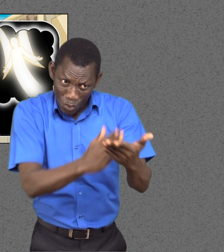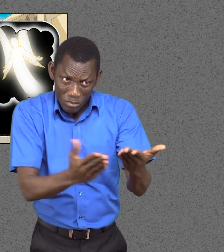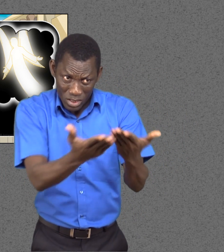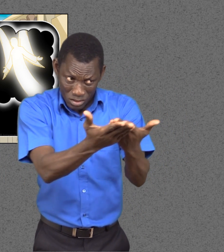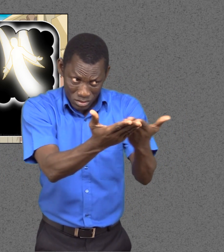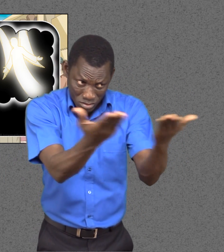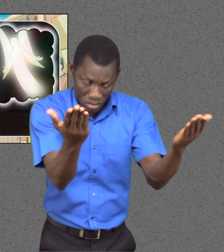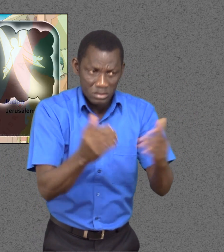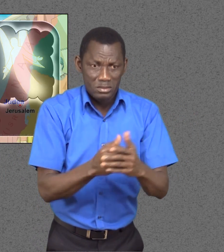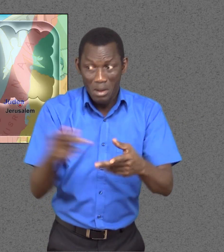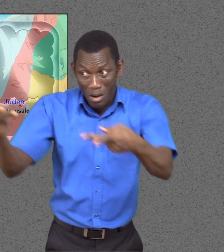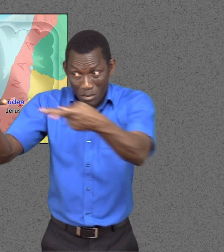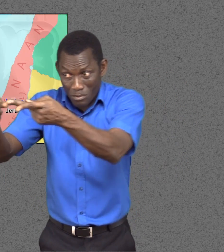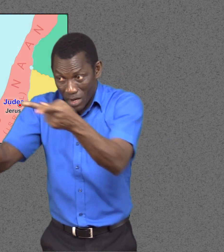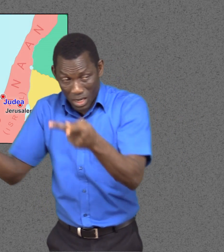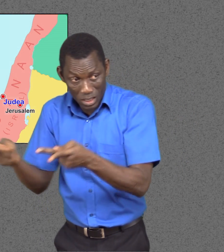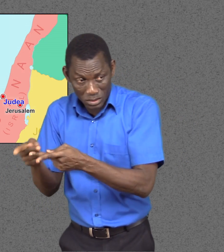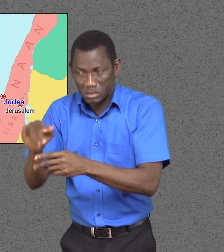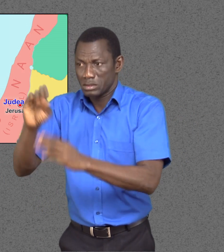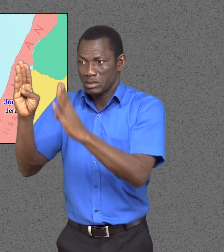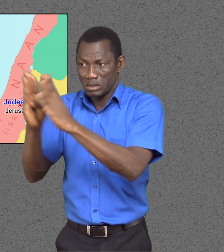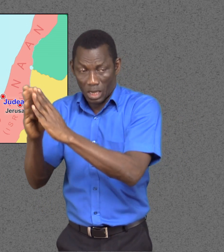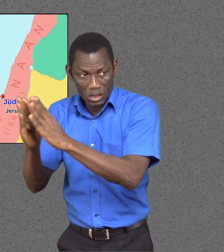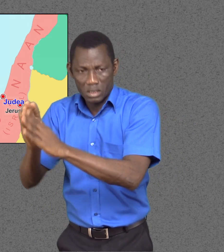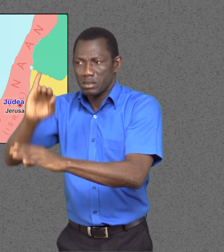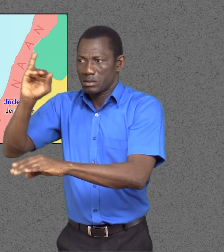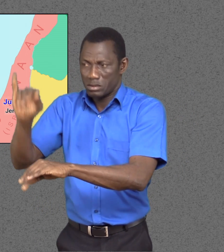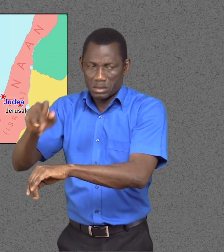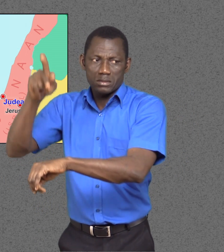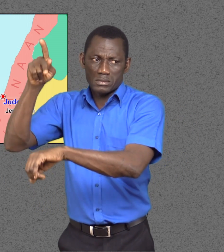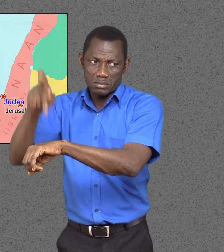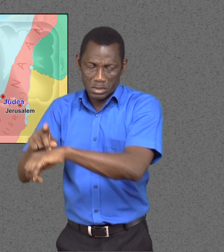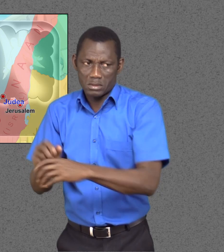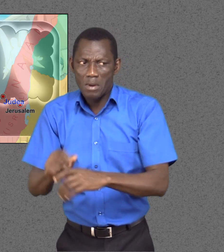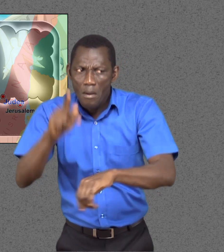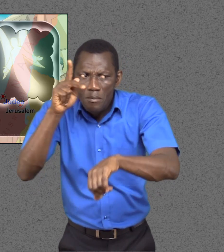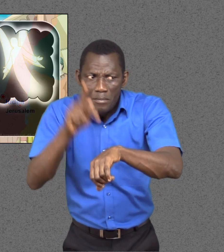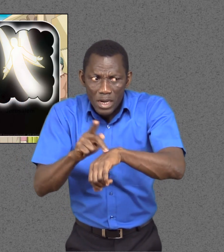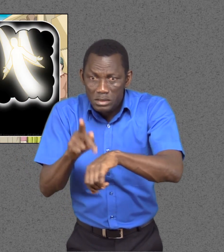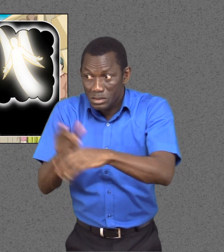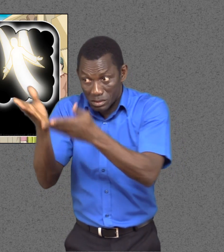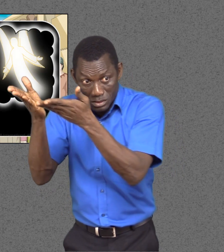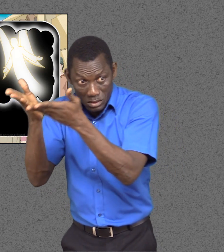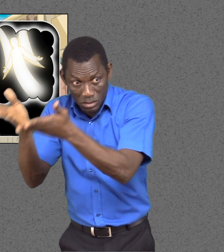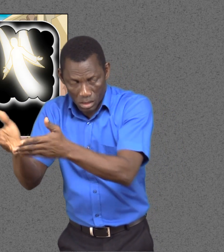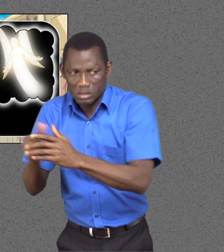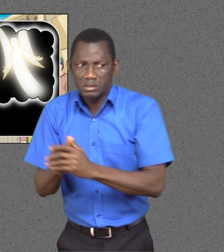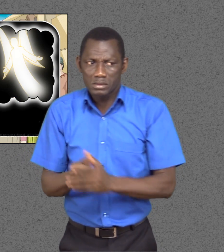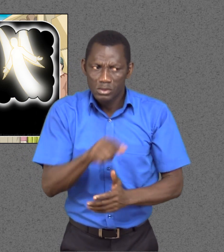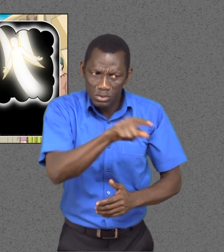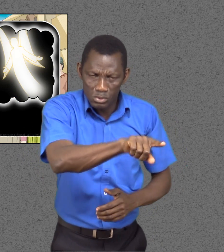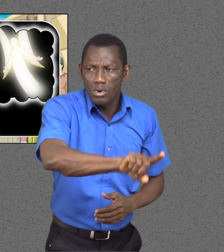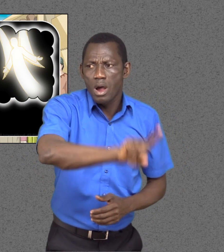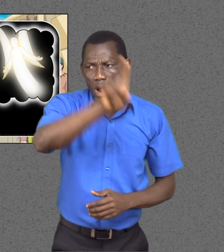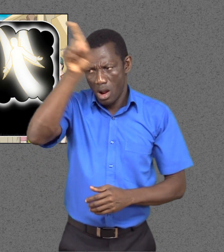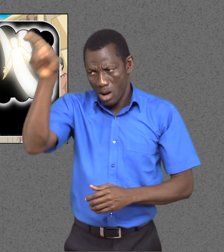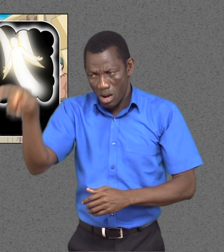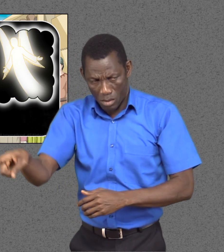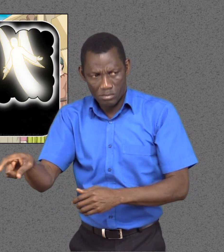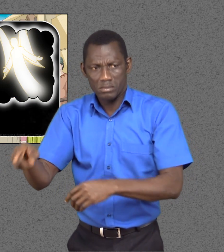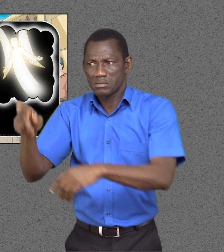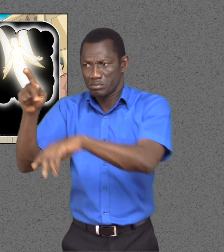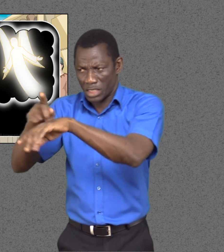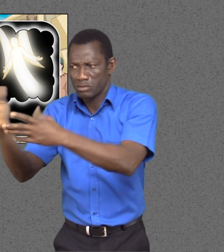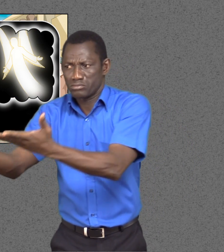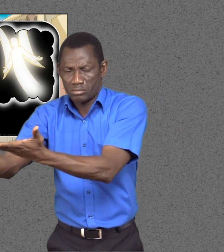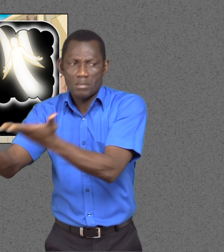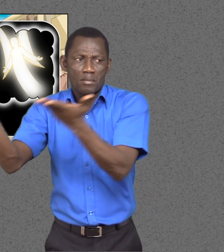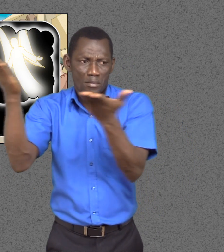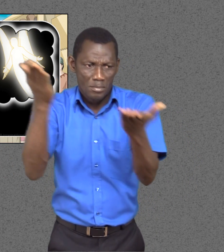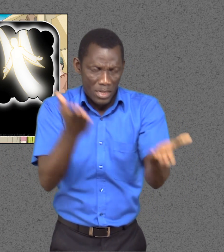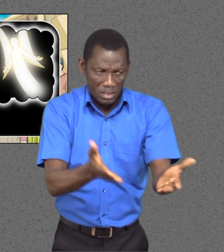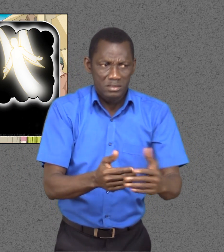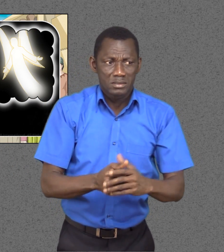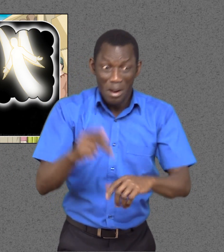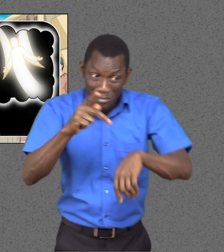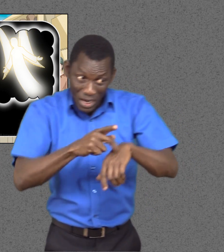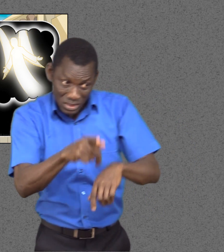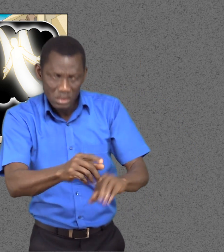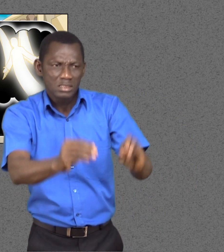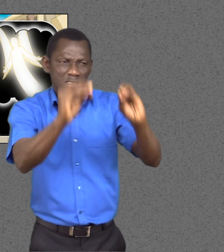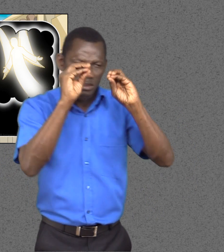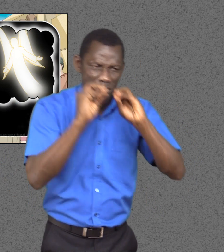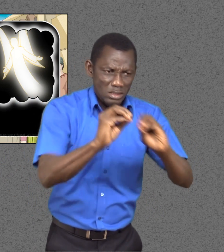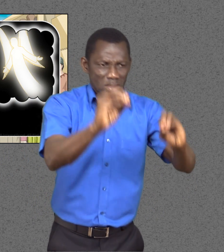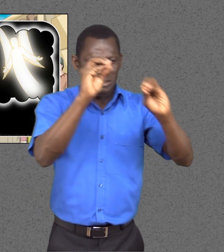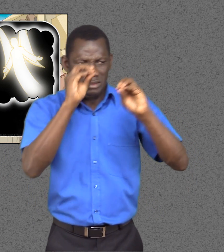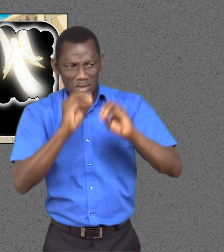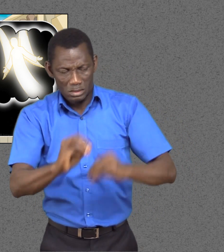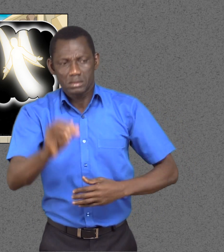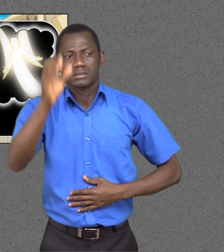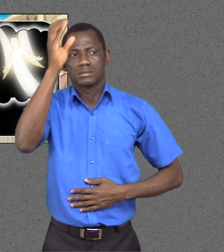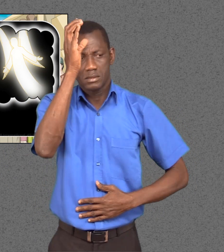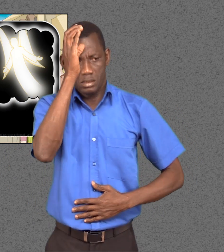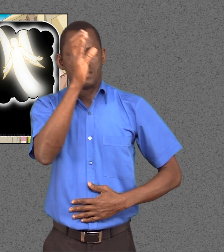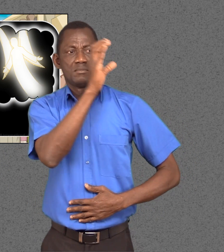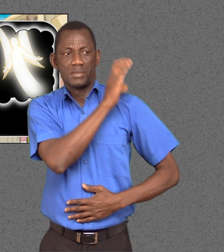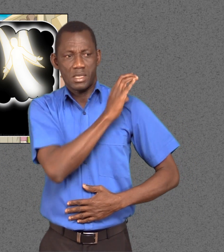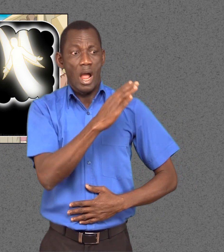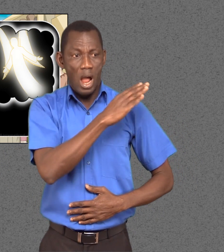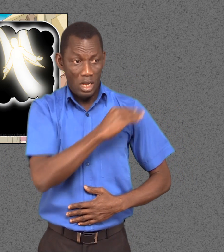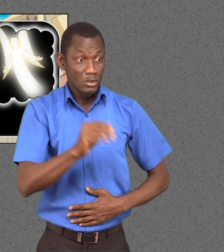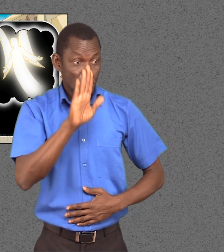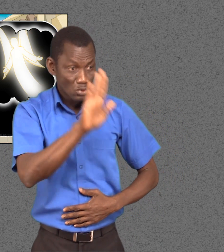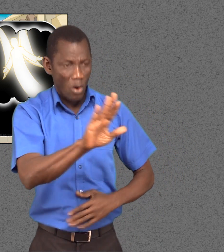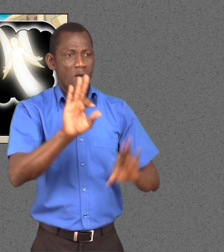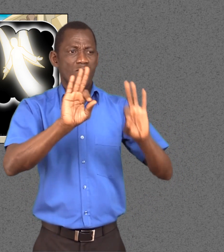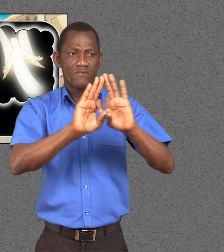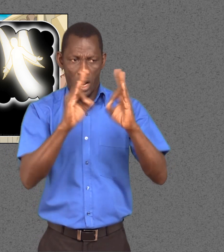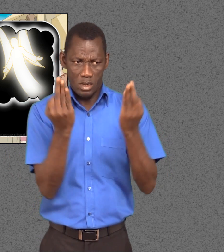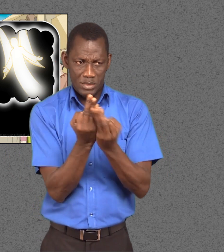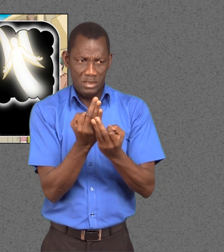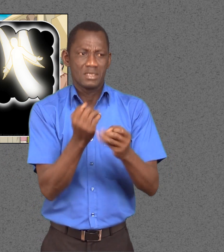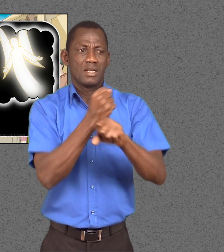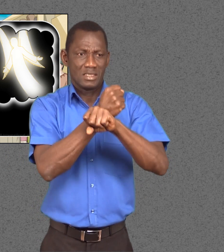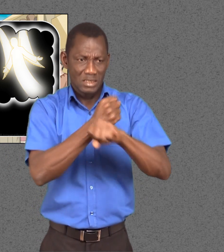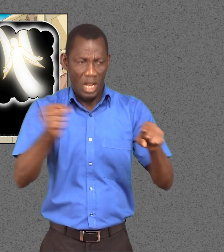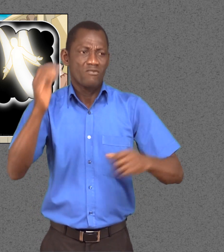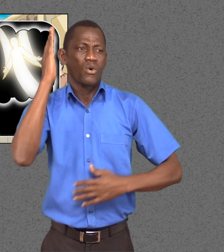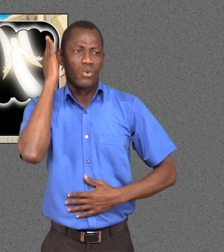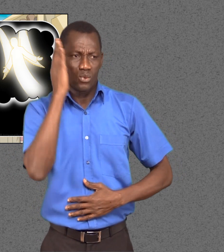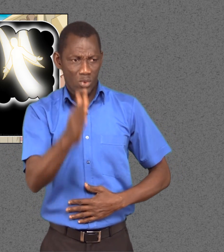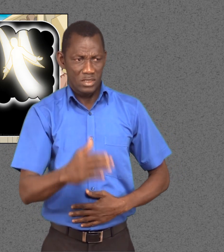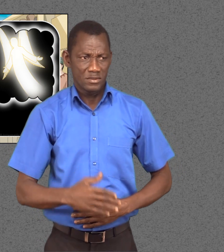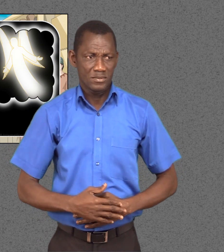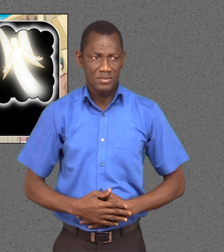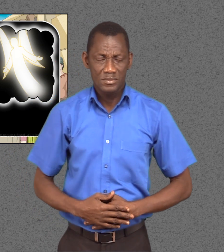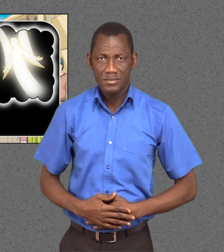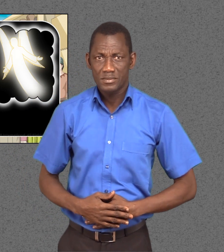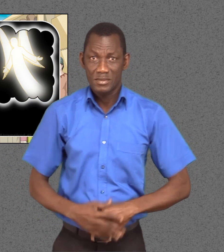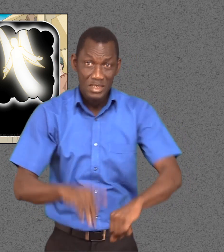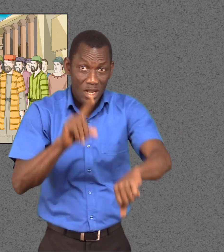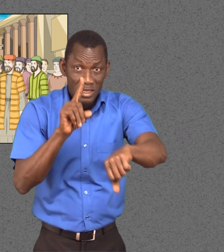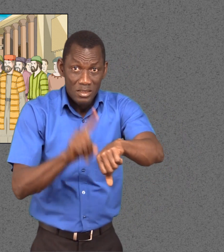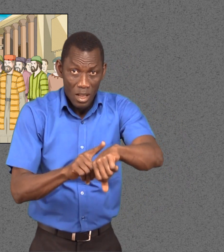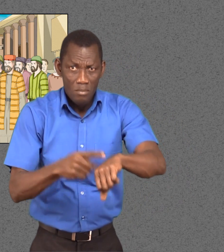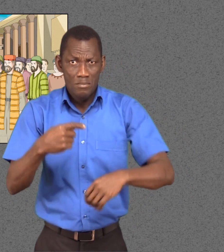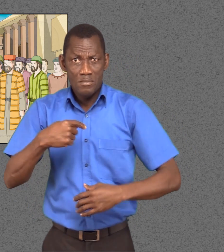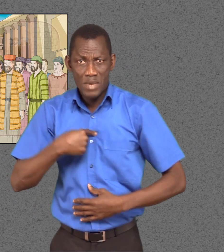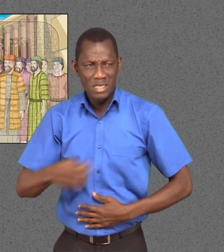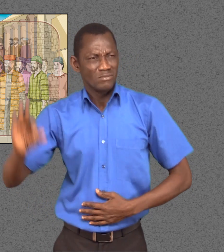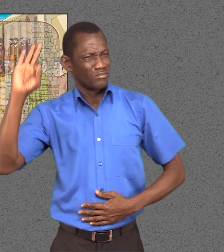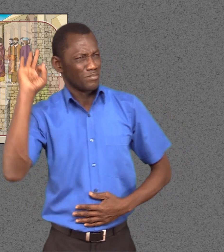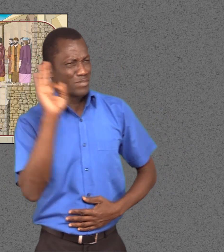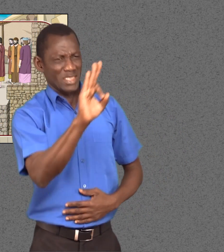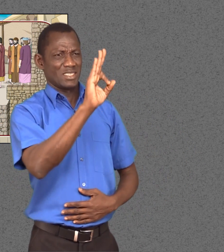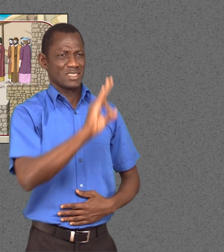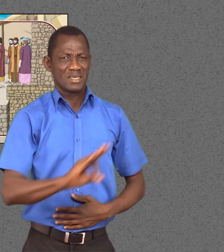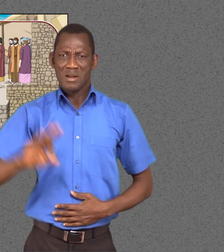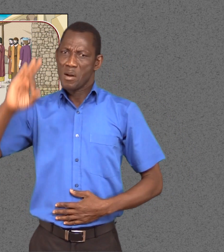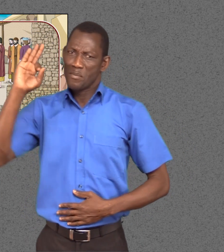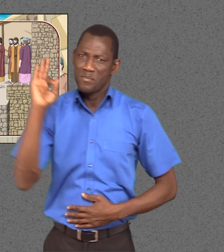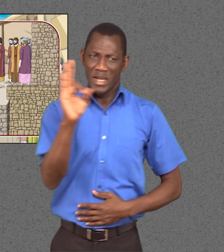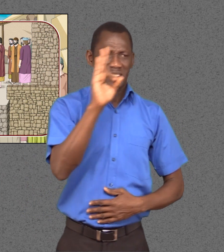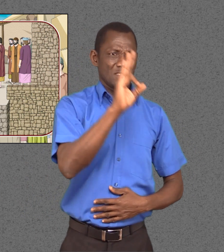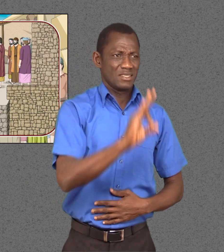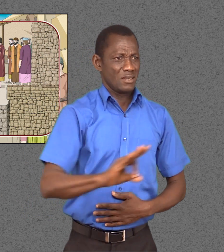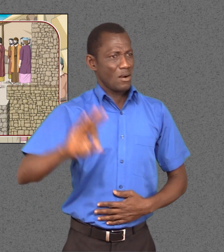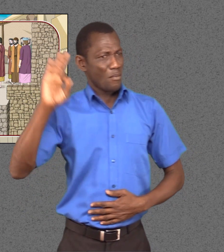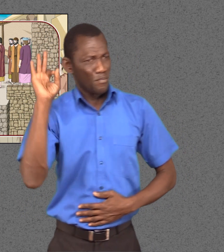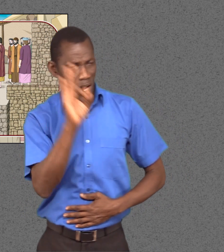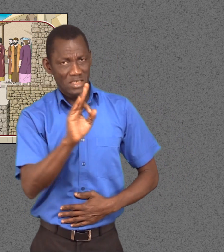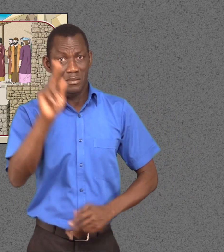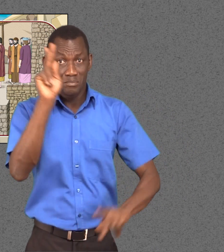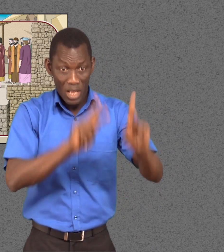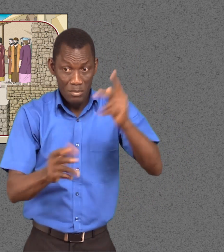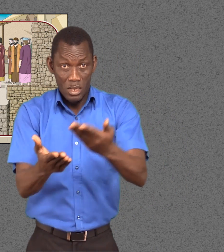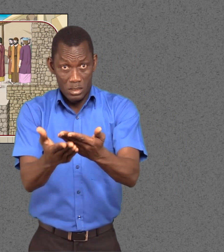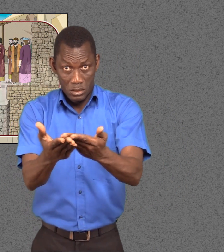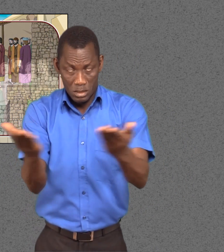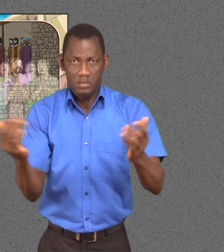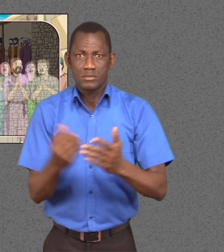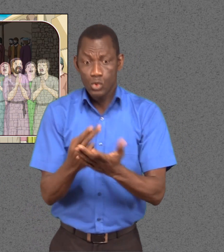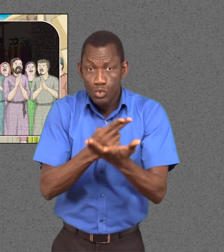He will convey to you a message by which you and all your household will be saved.’